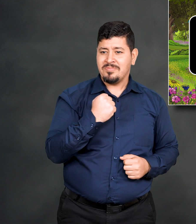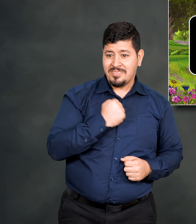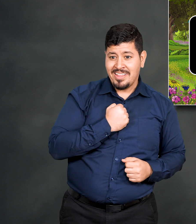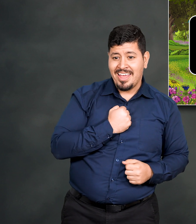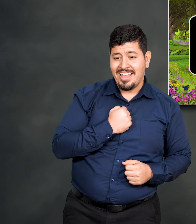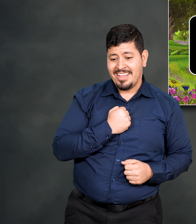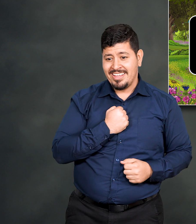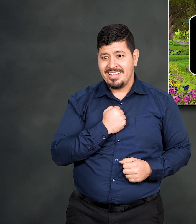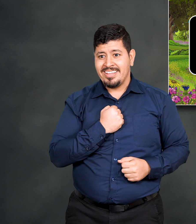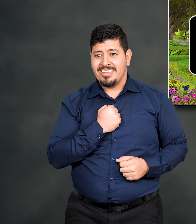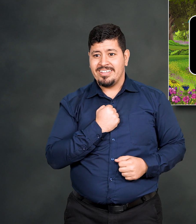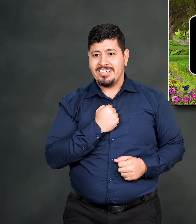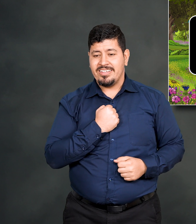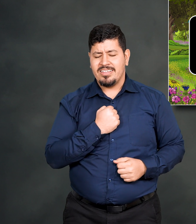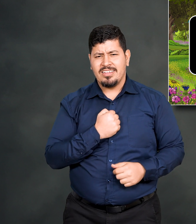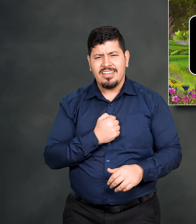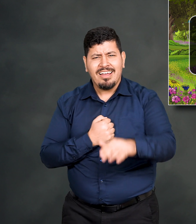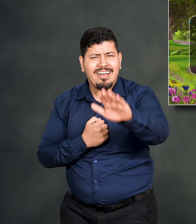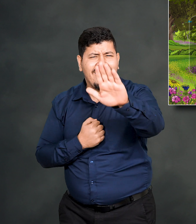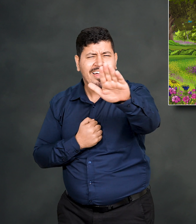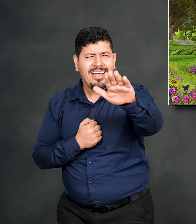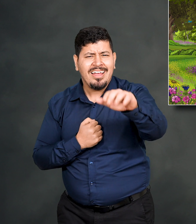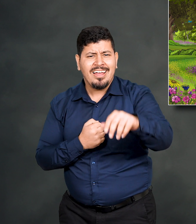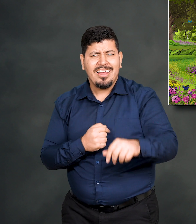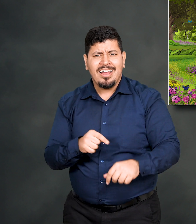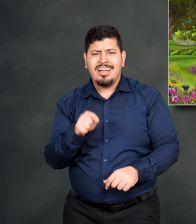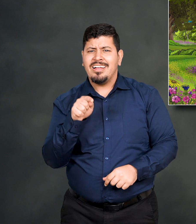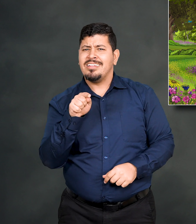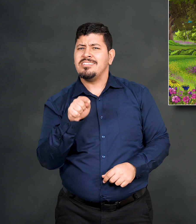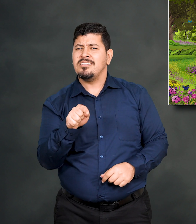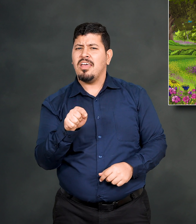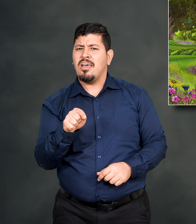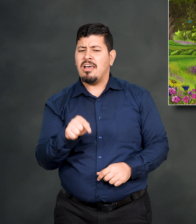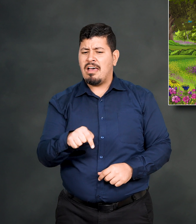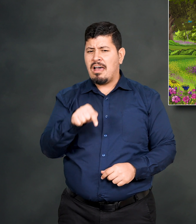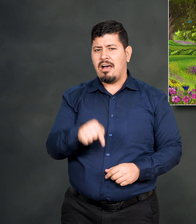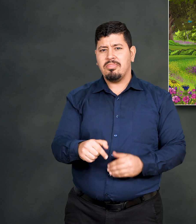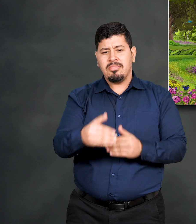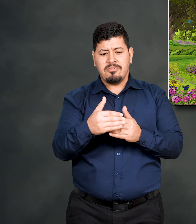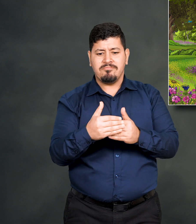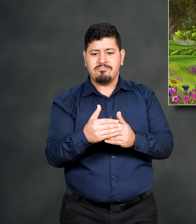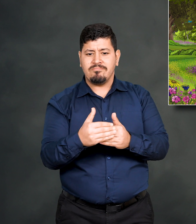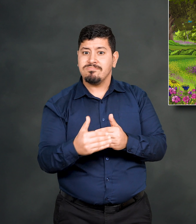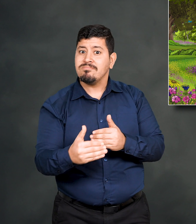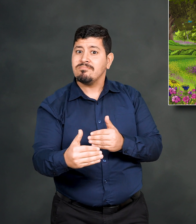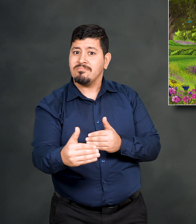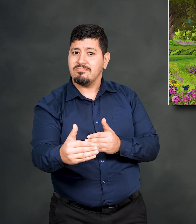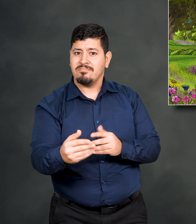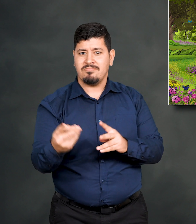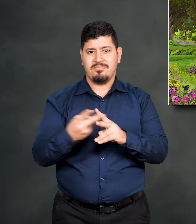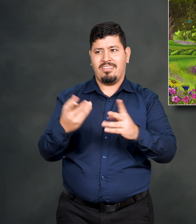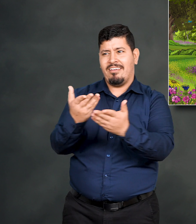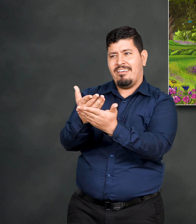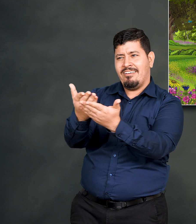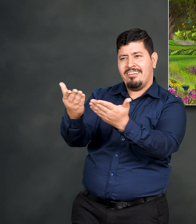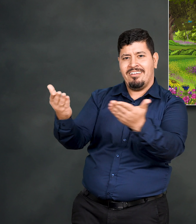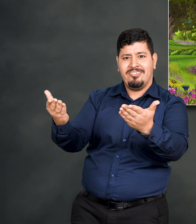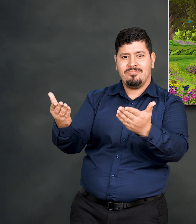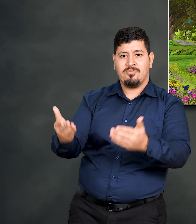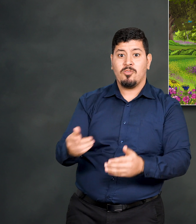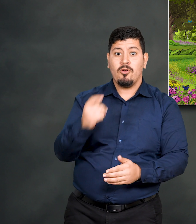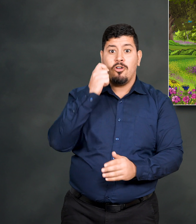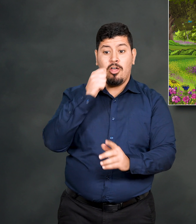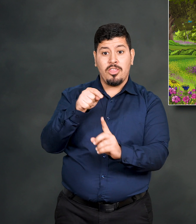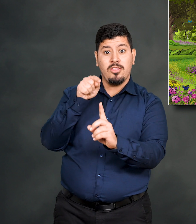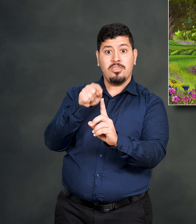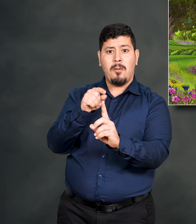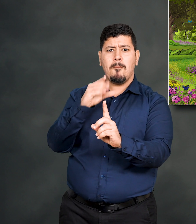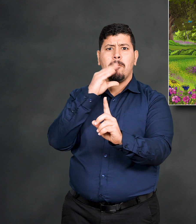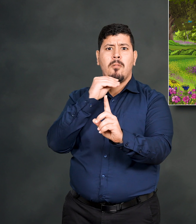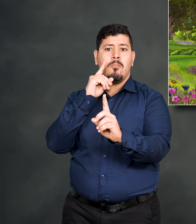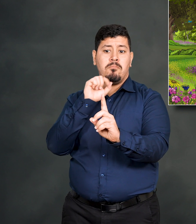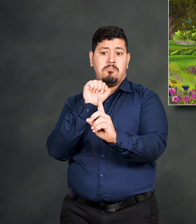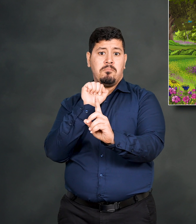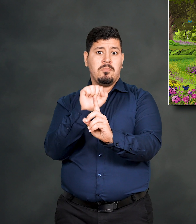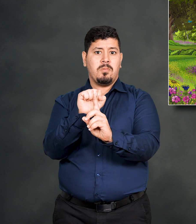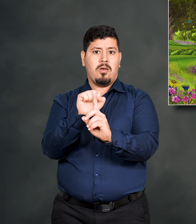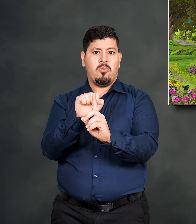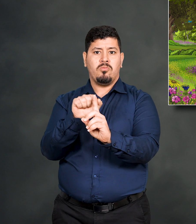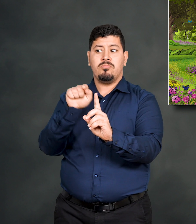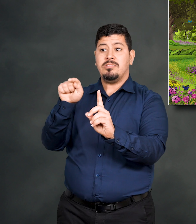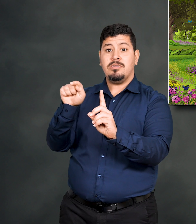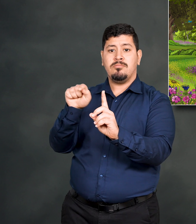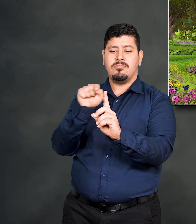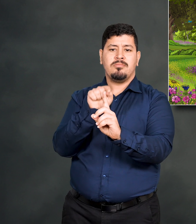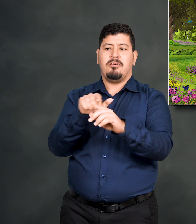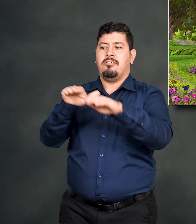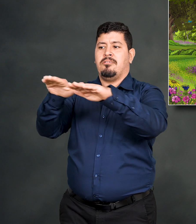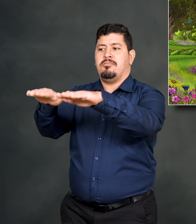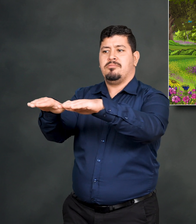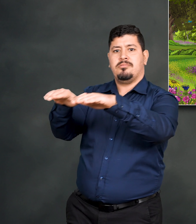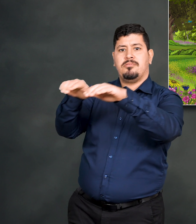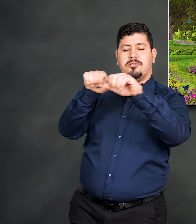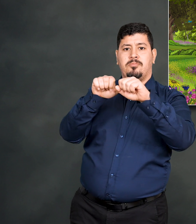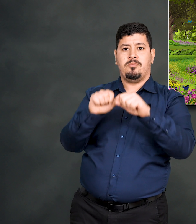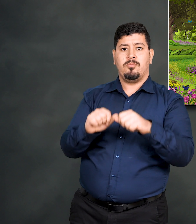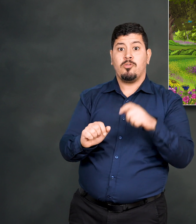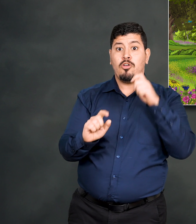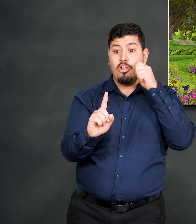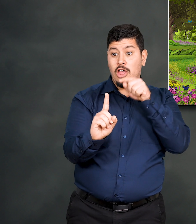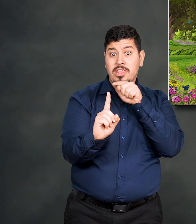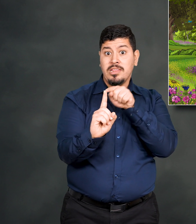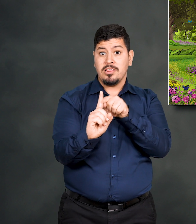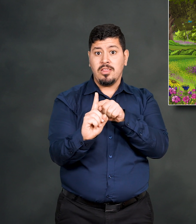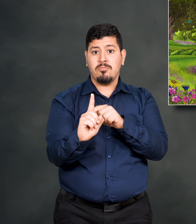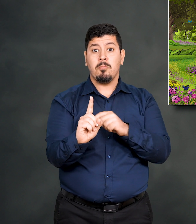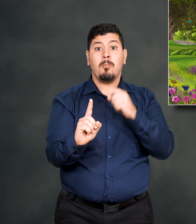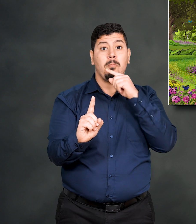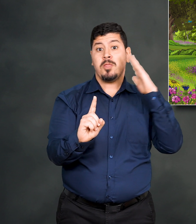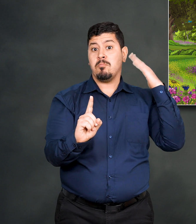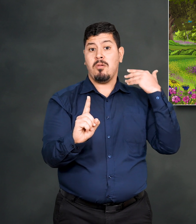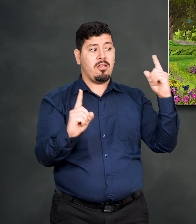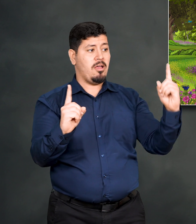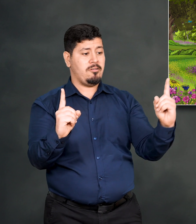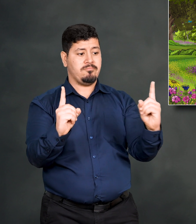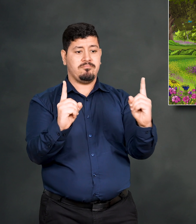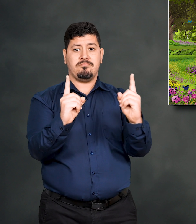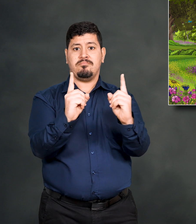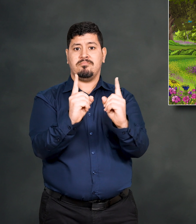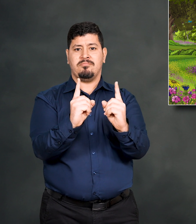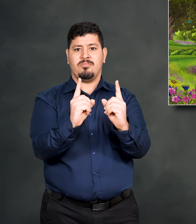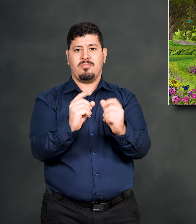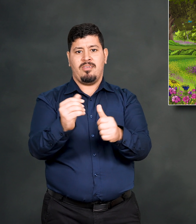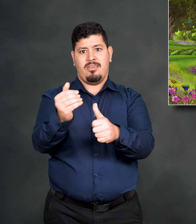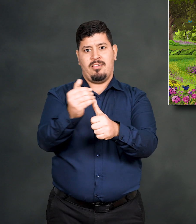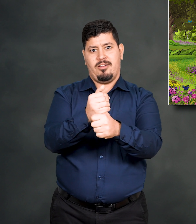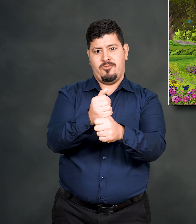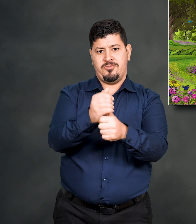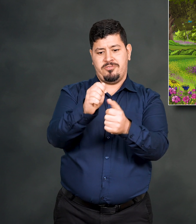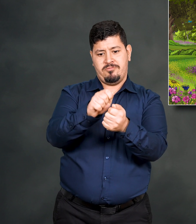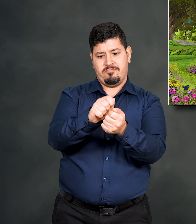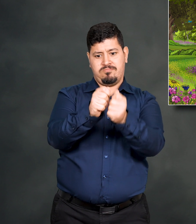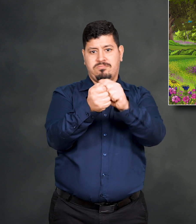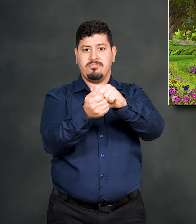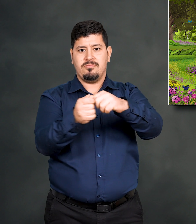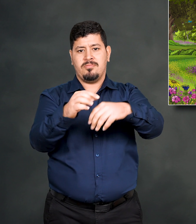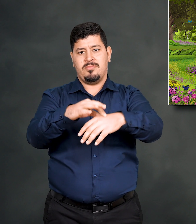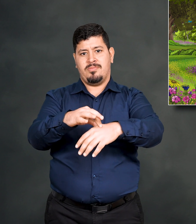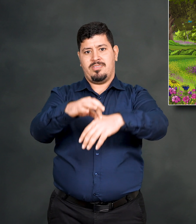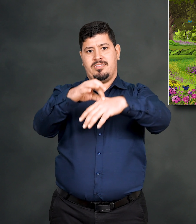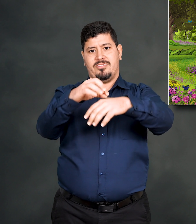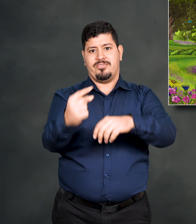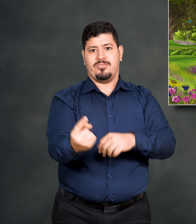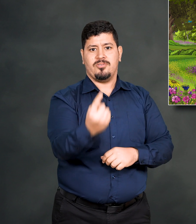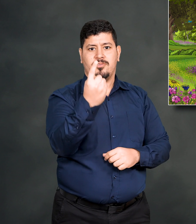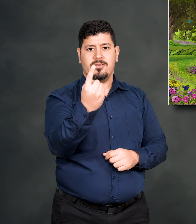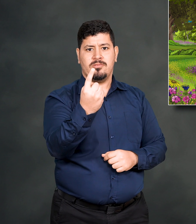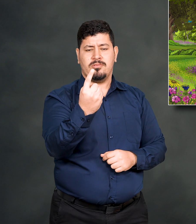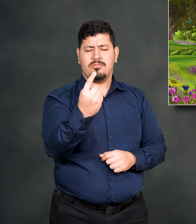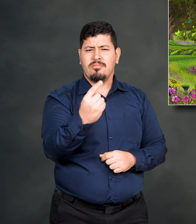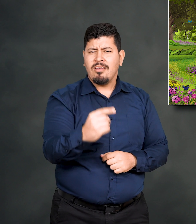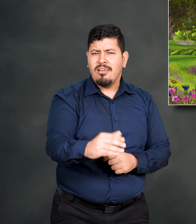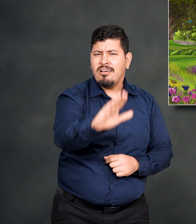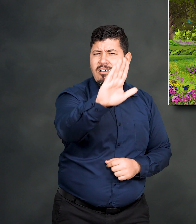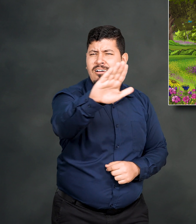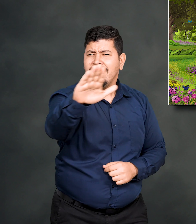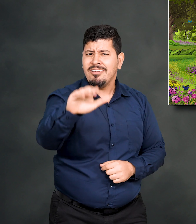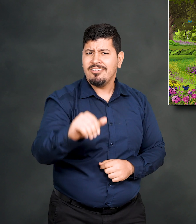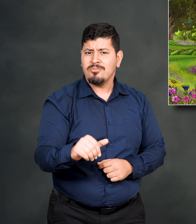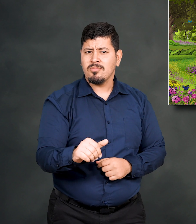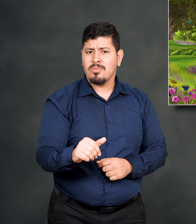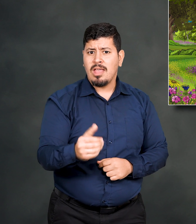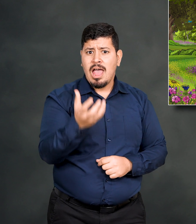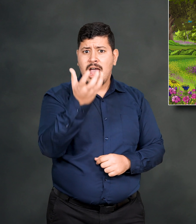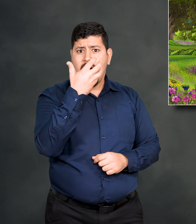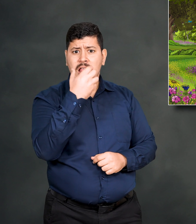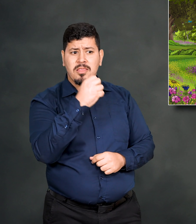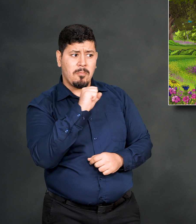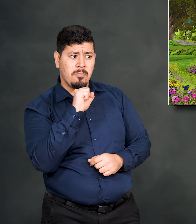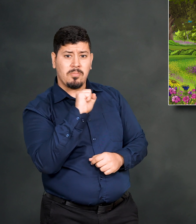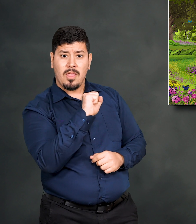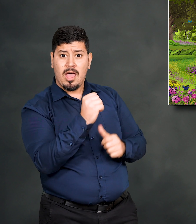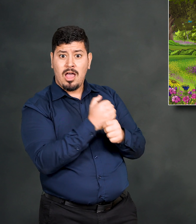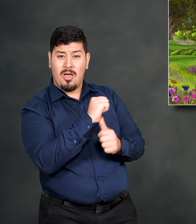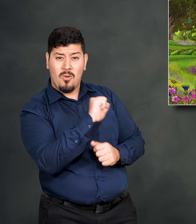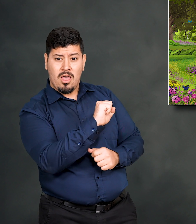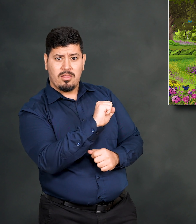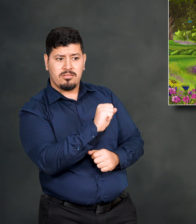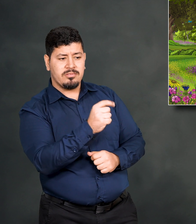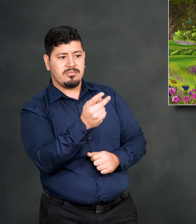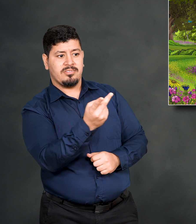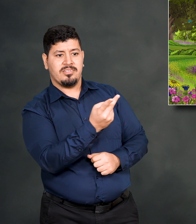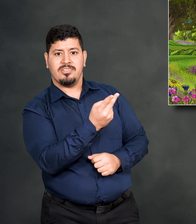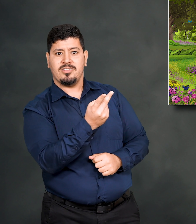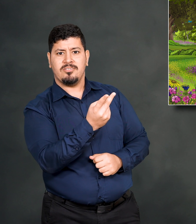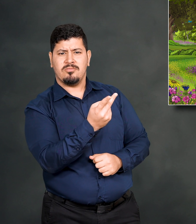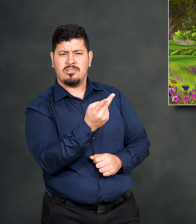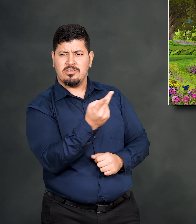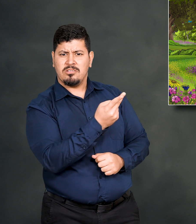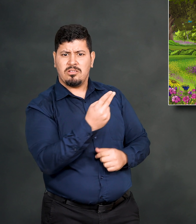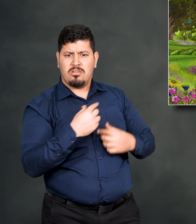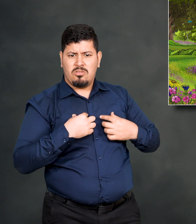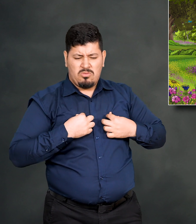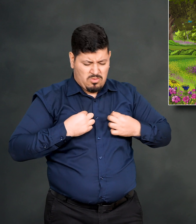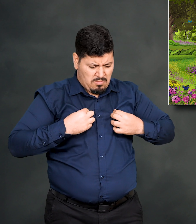For this reason a man will leave his father and mother and be united to his wife, and they will become one flesh.